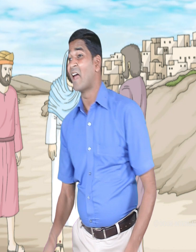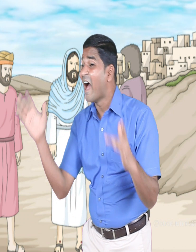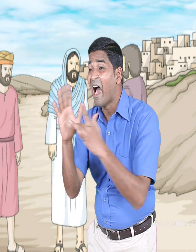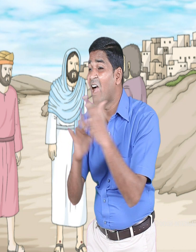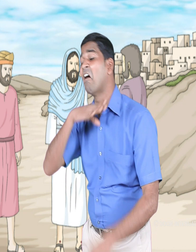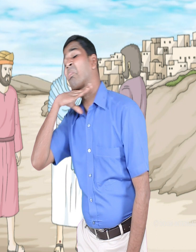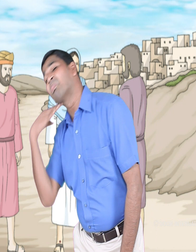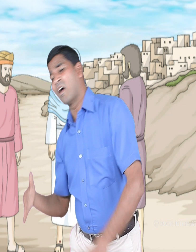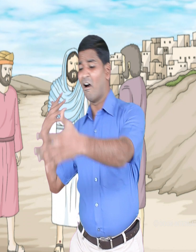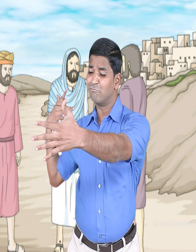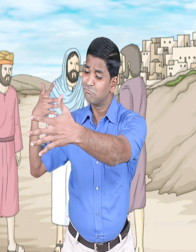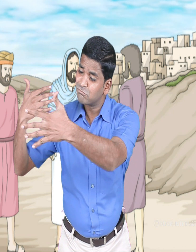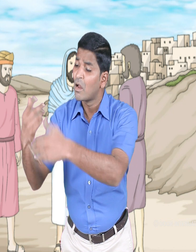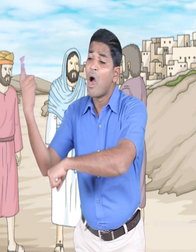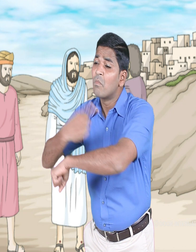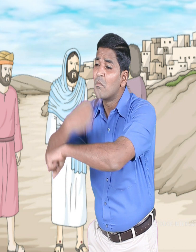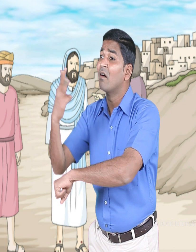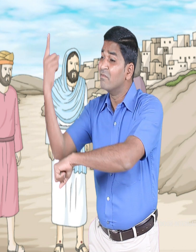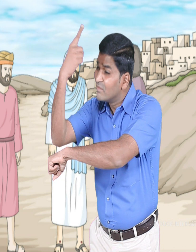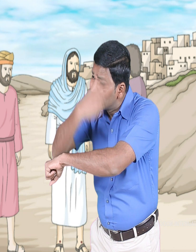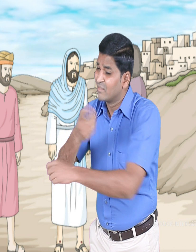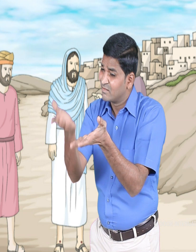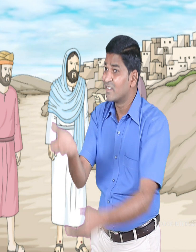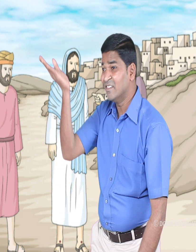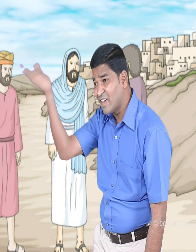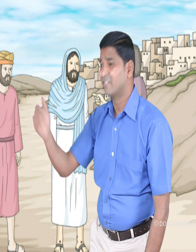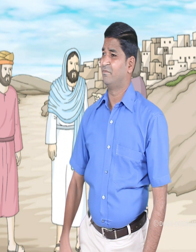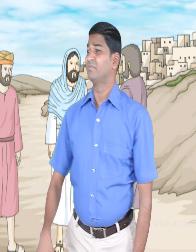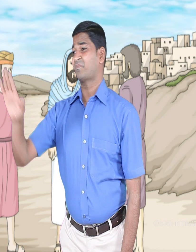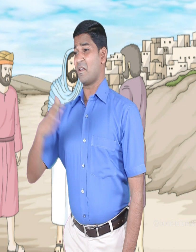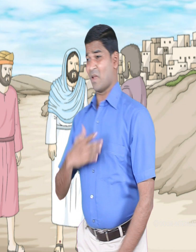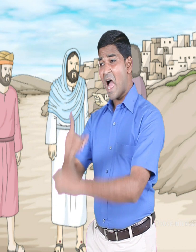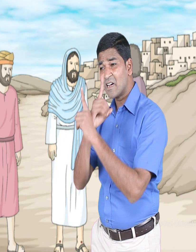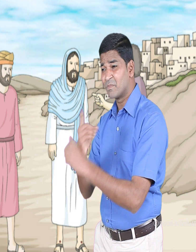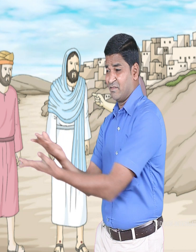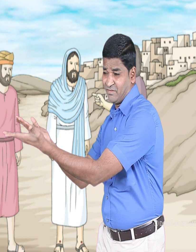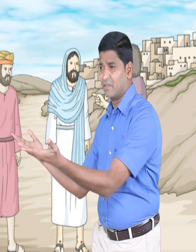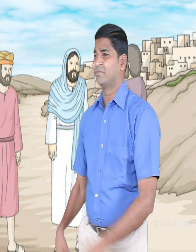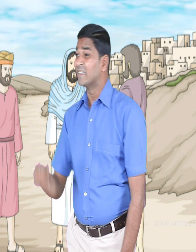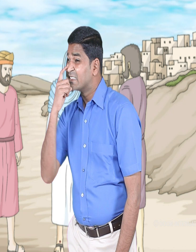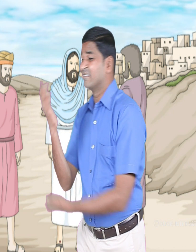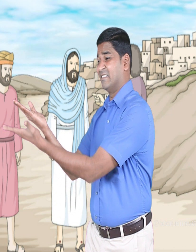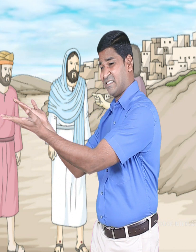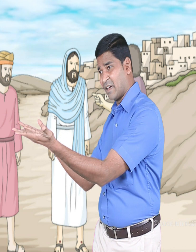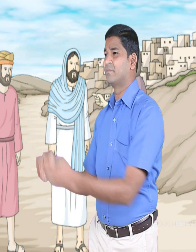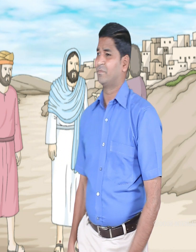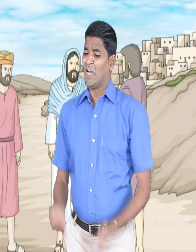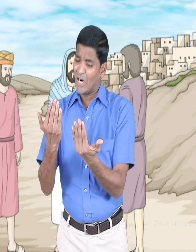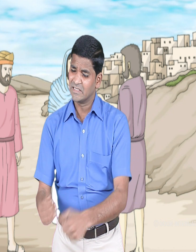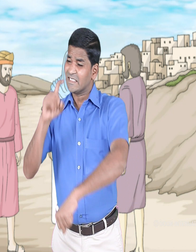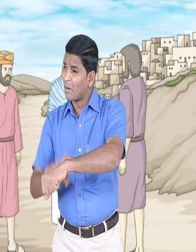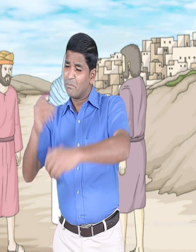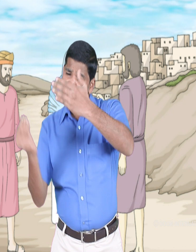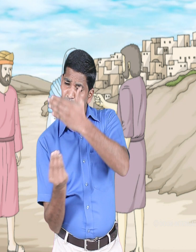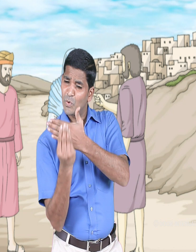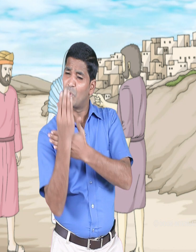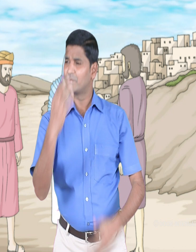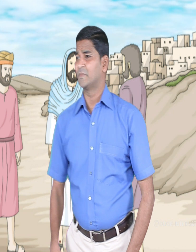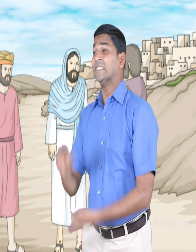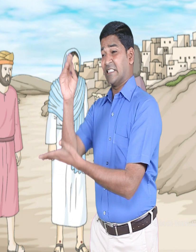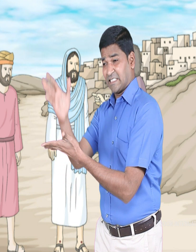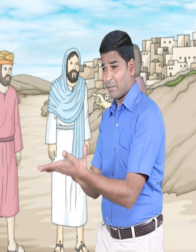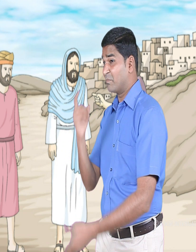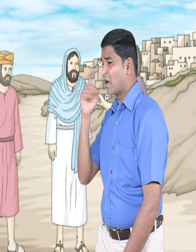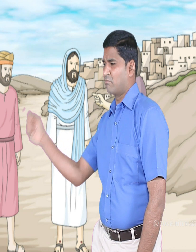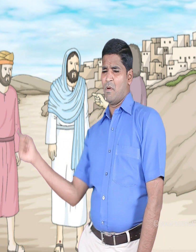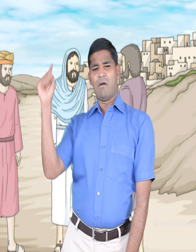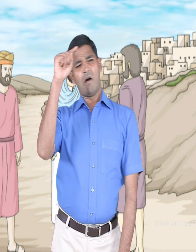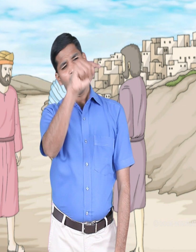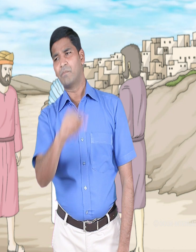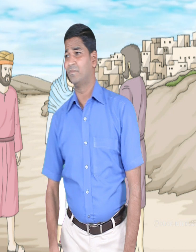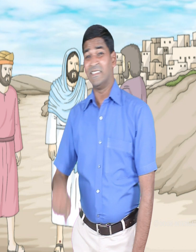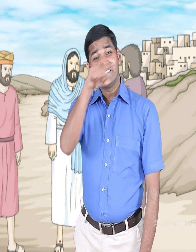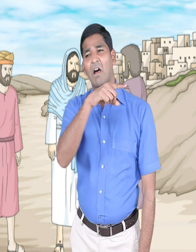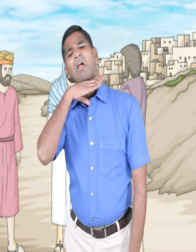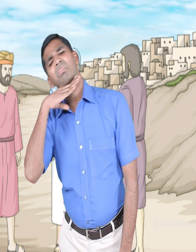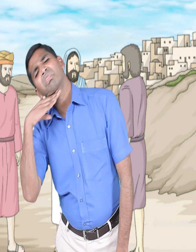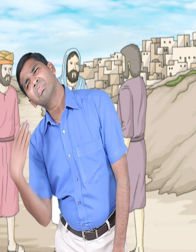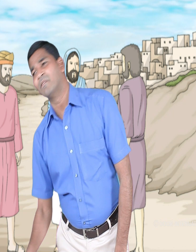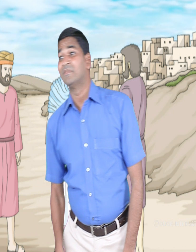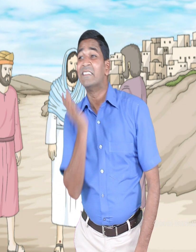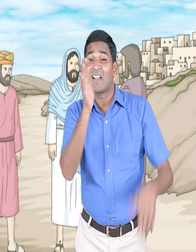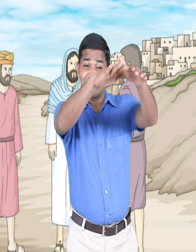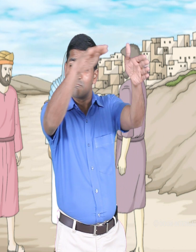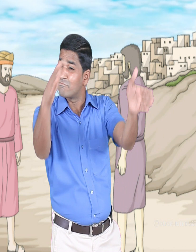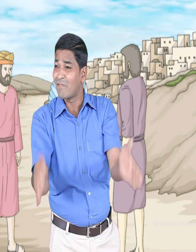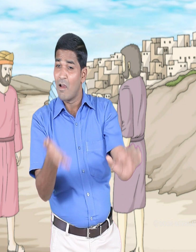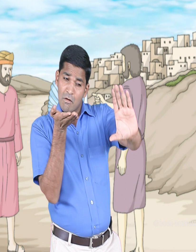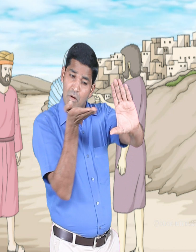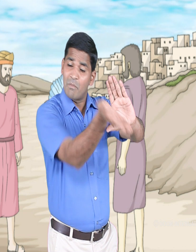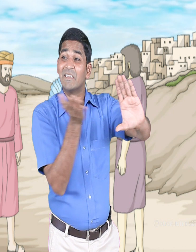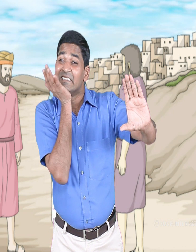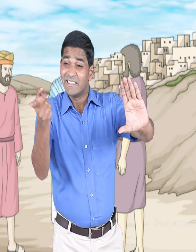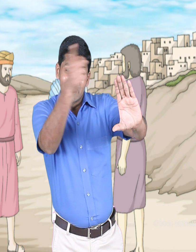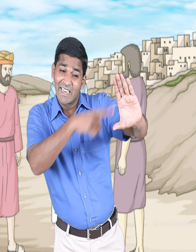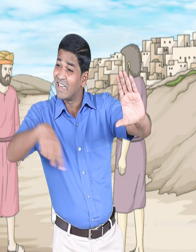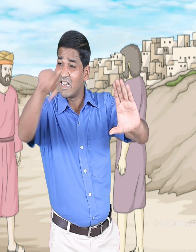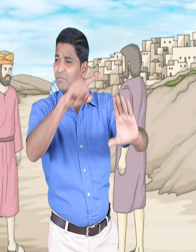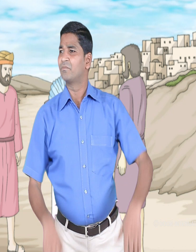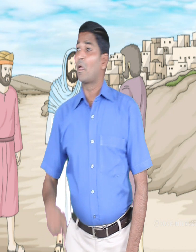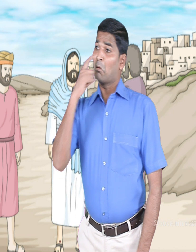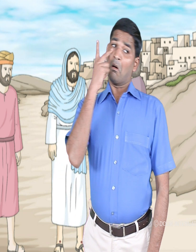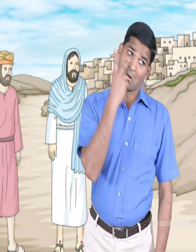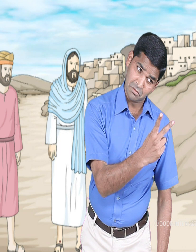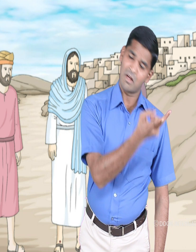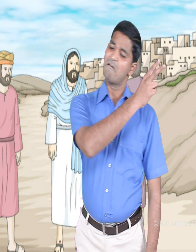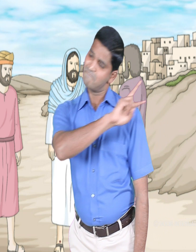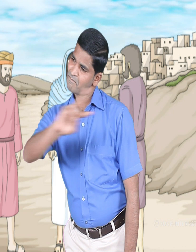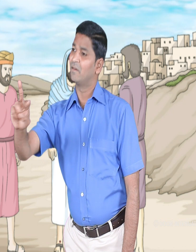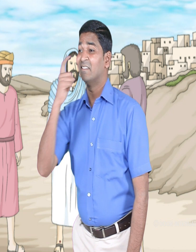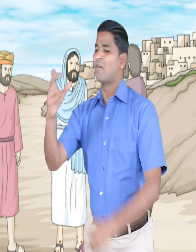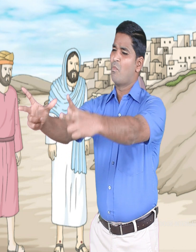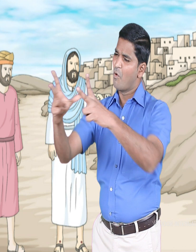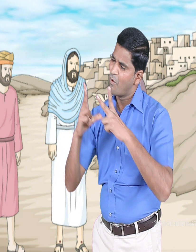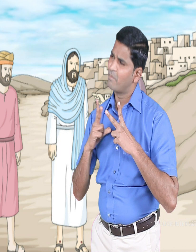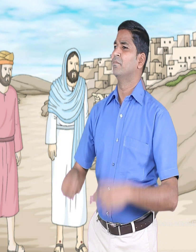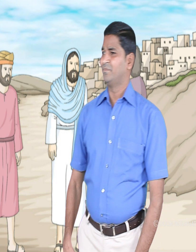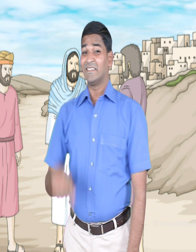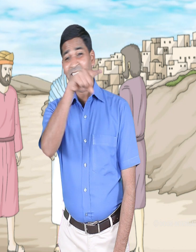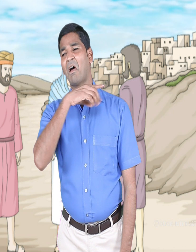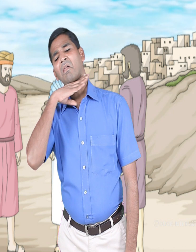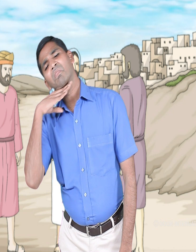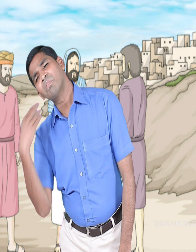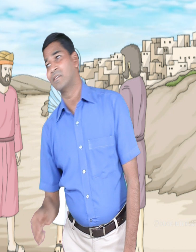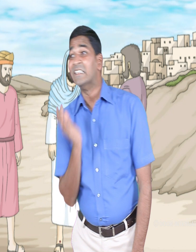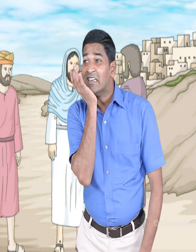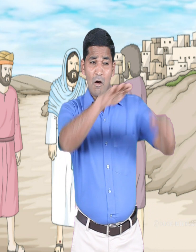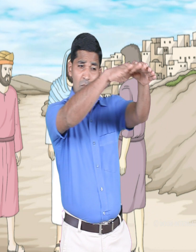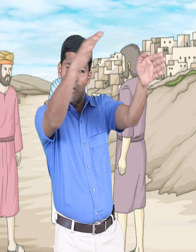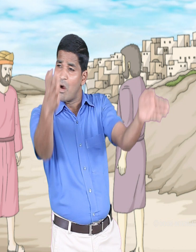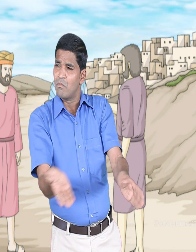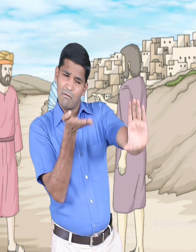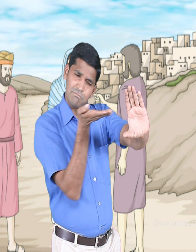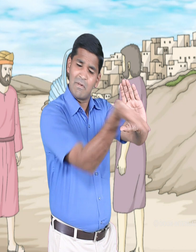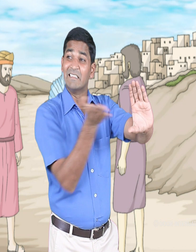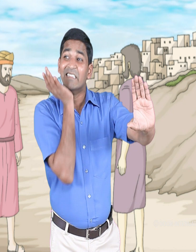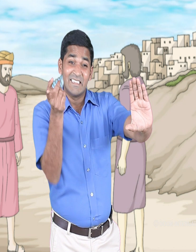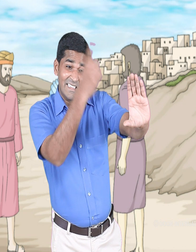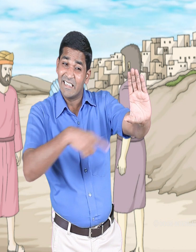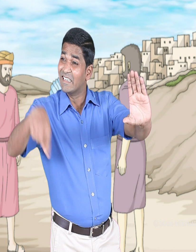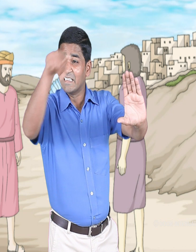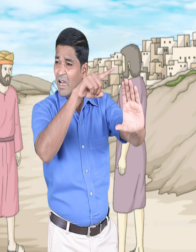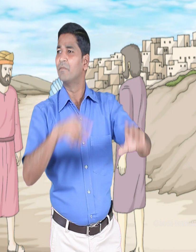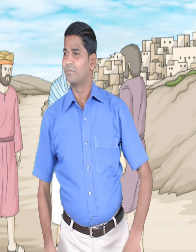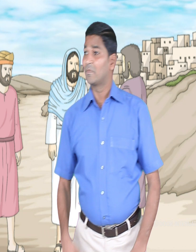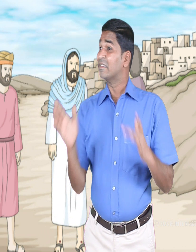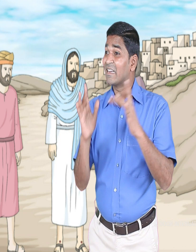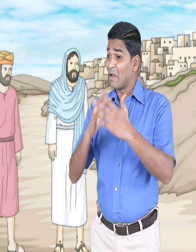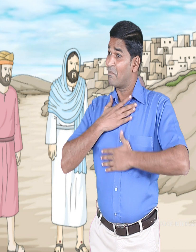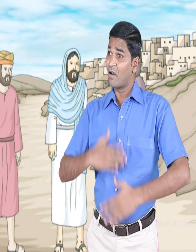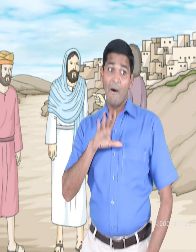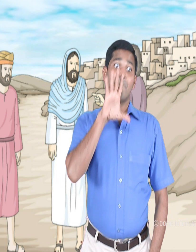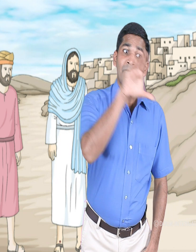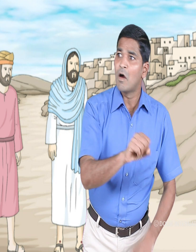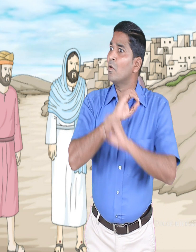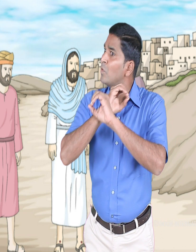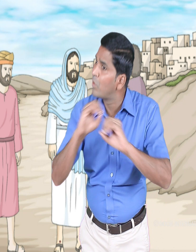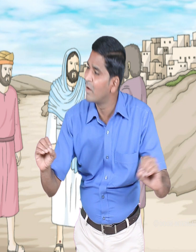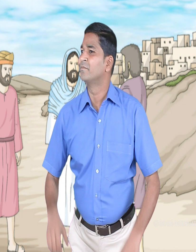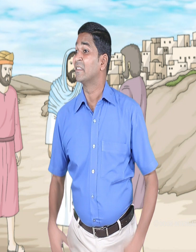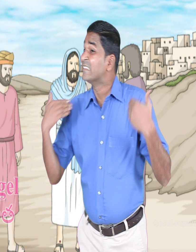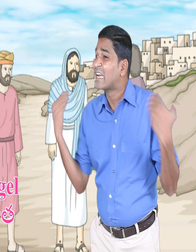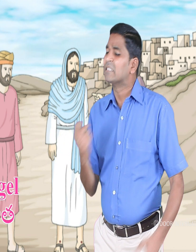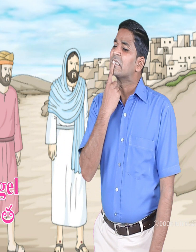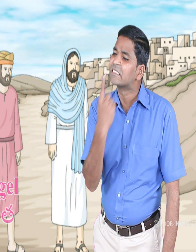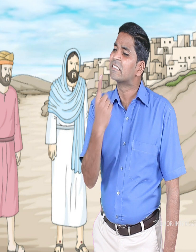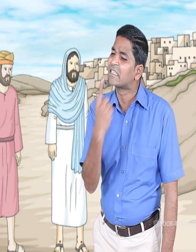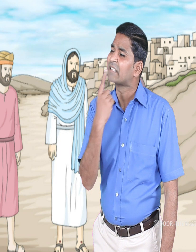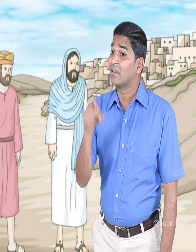They were at the tomb early this morning, but they did not find His body. They came and told us they had seen a vision of angels, who said that Jesus was alive.